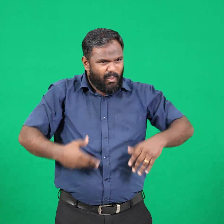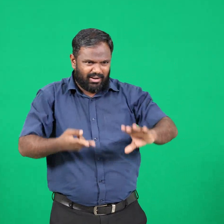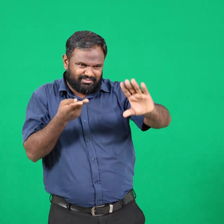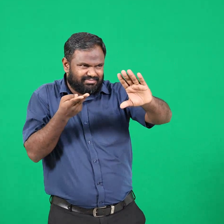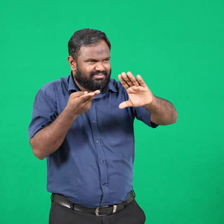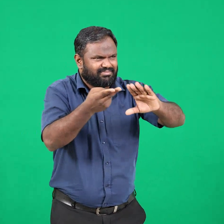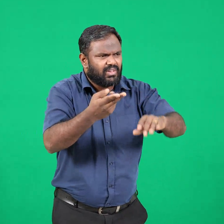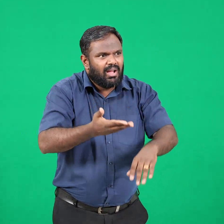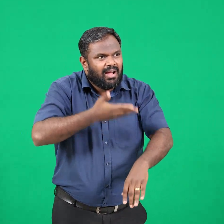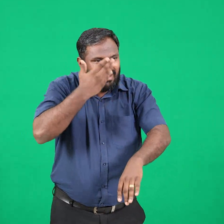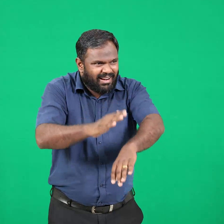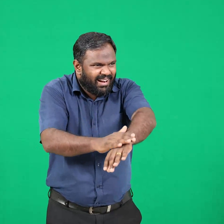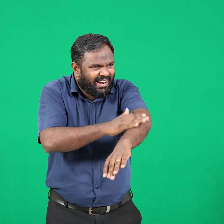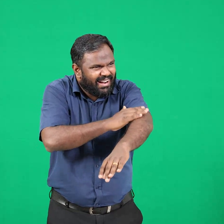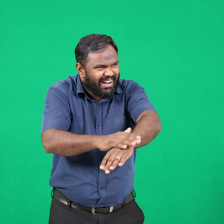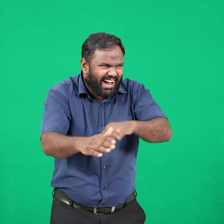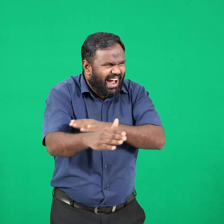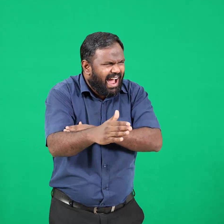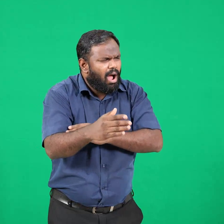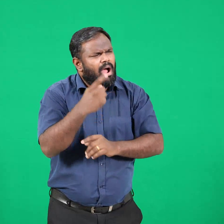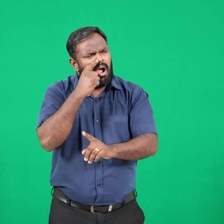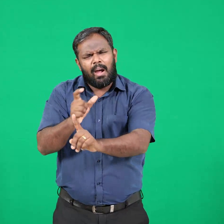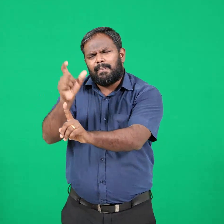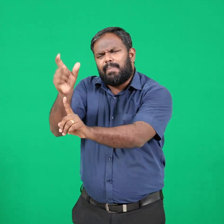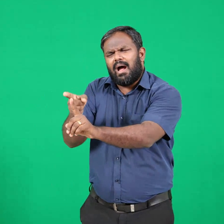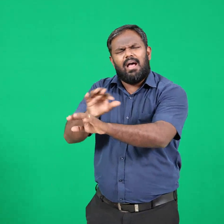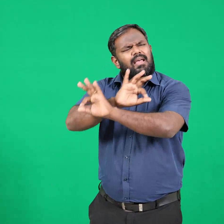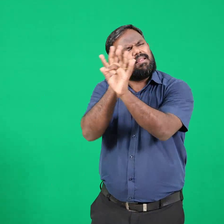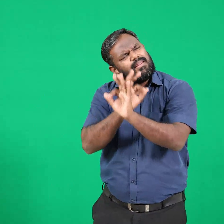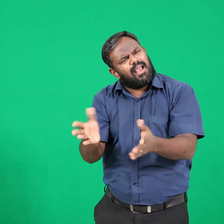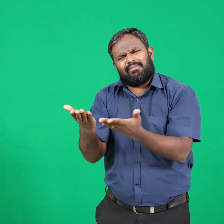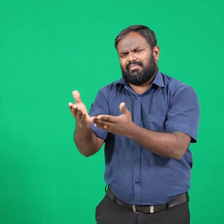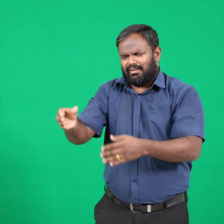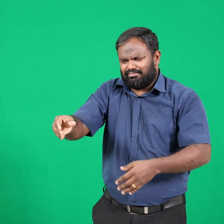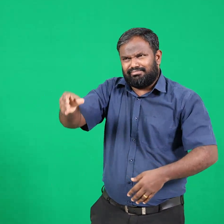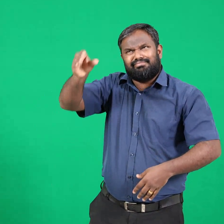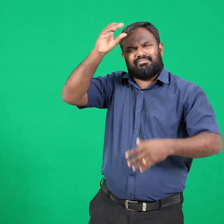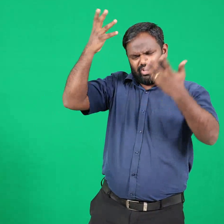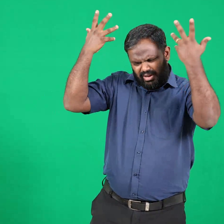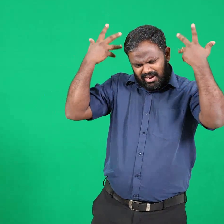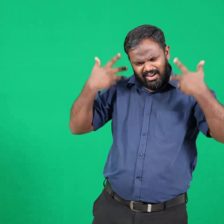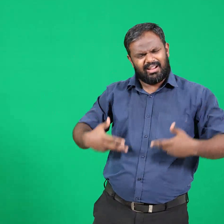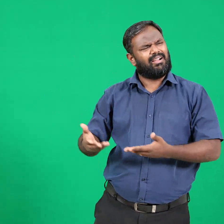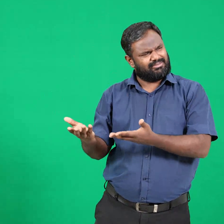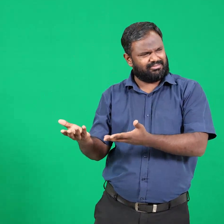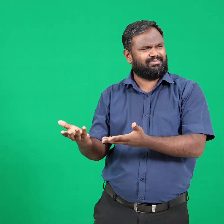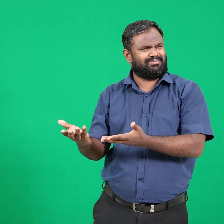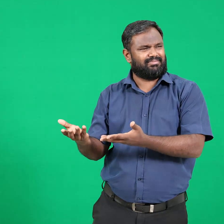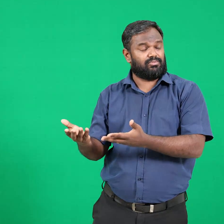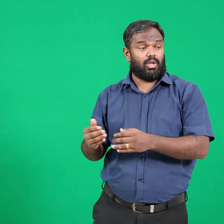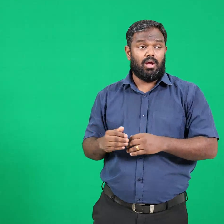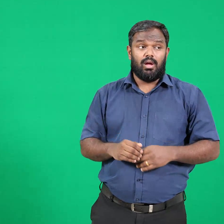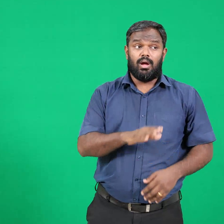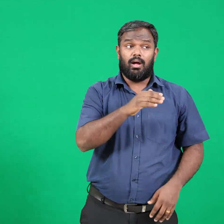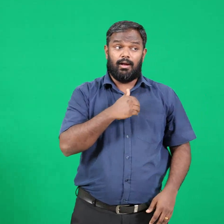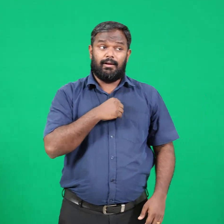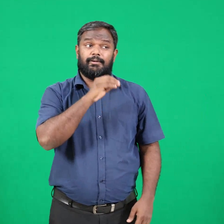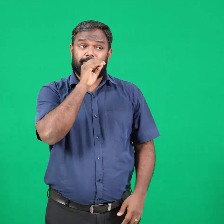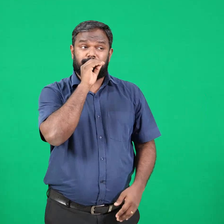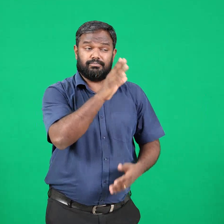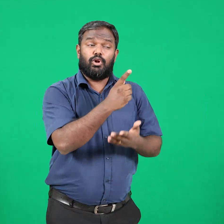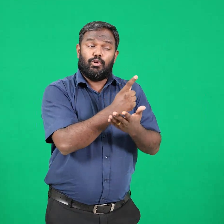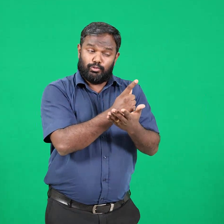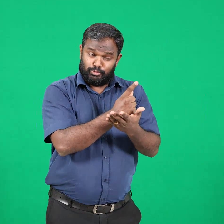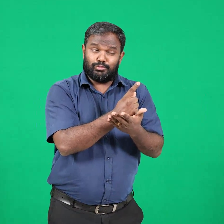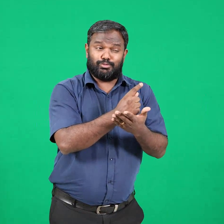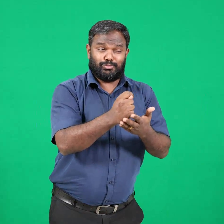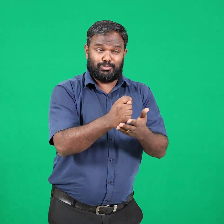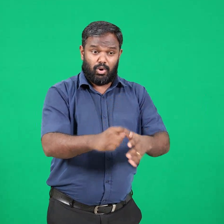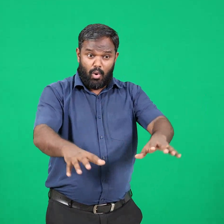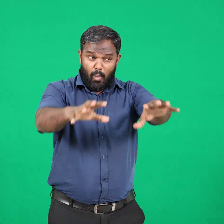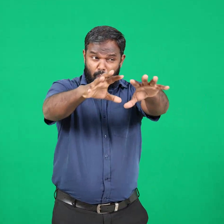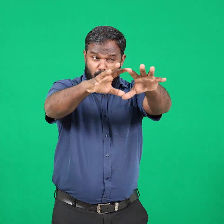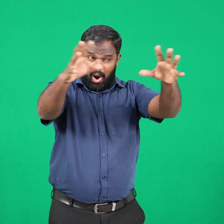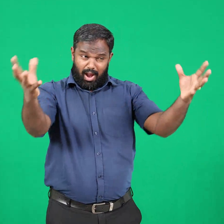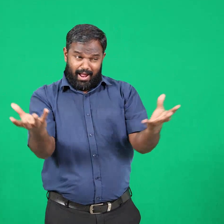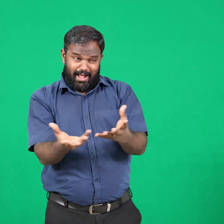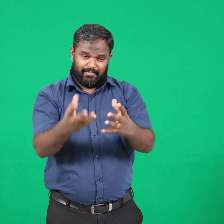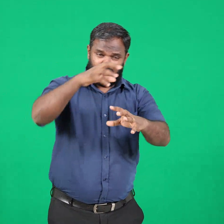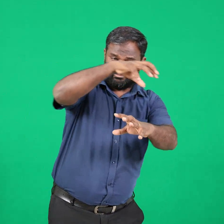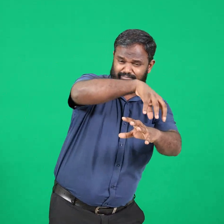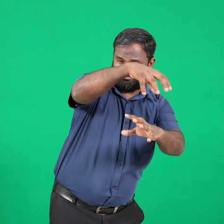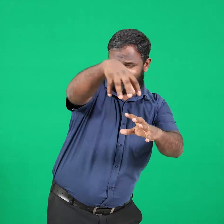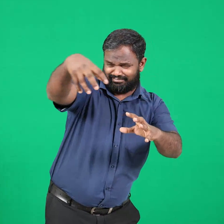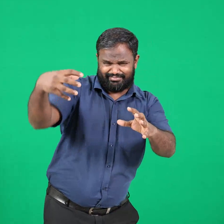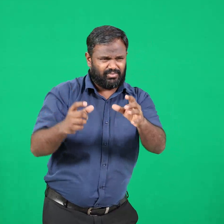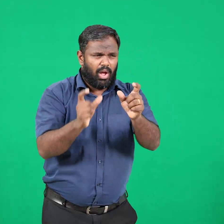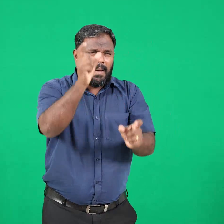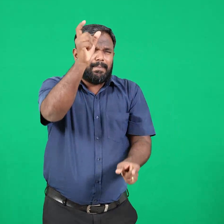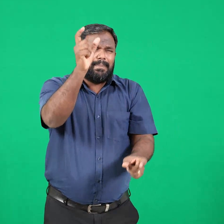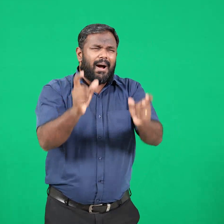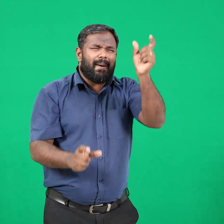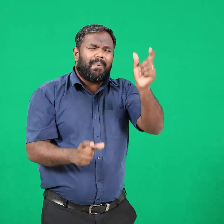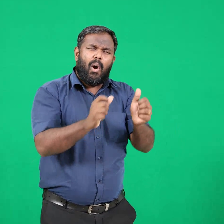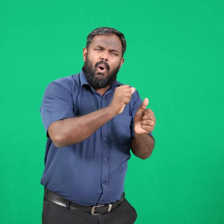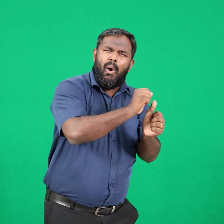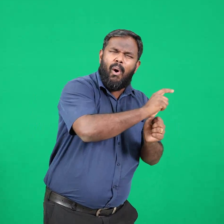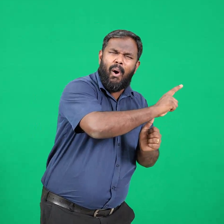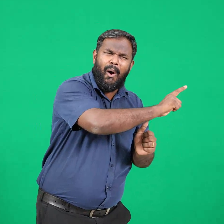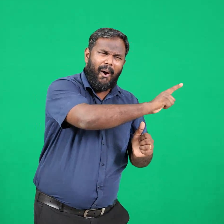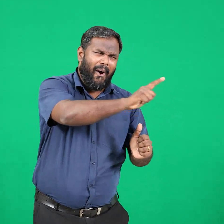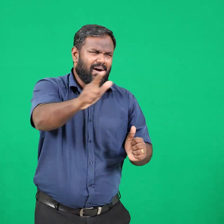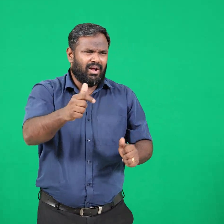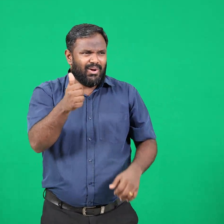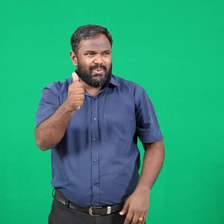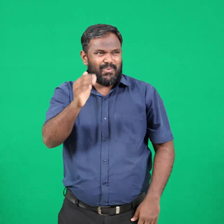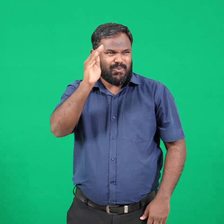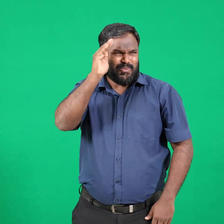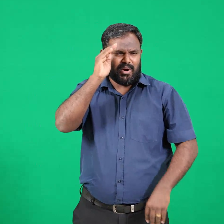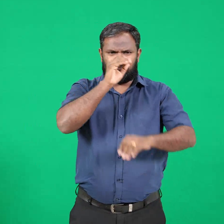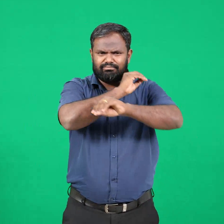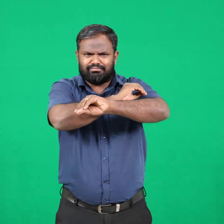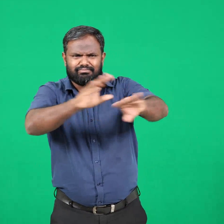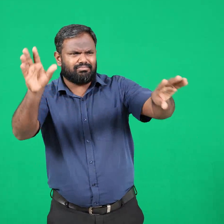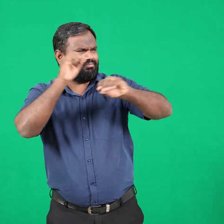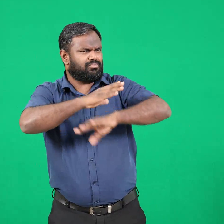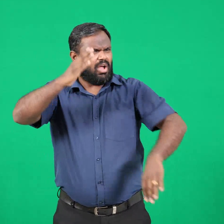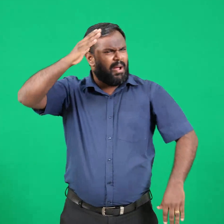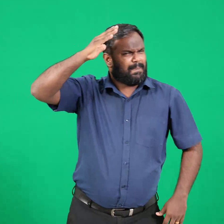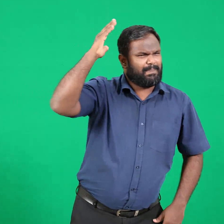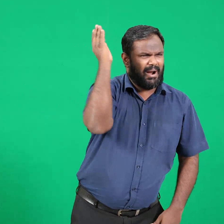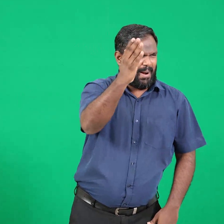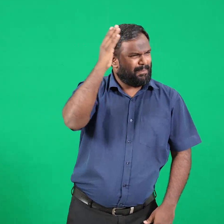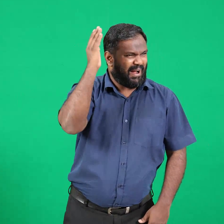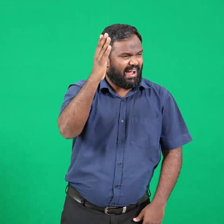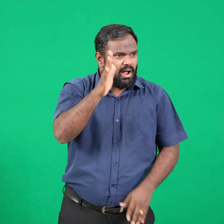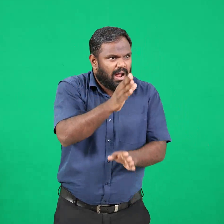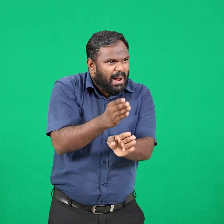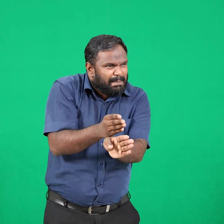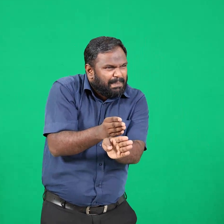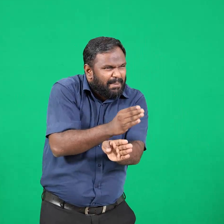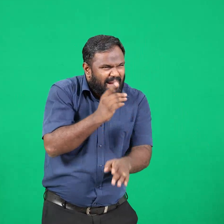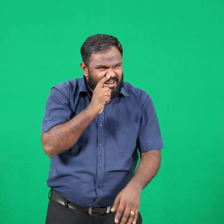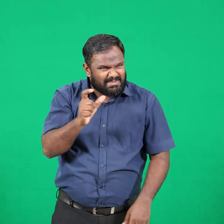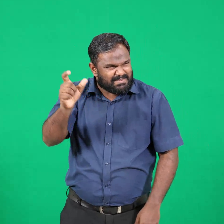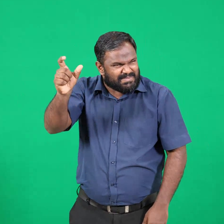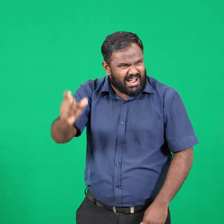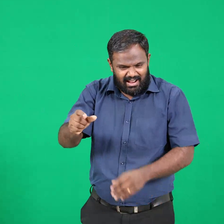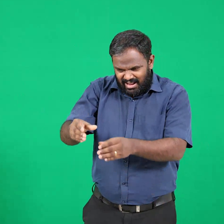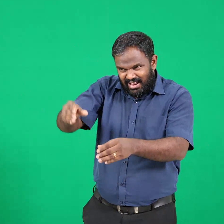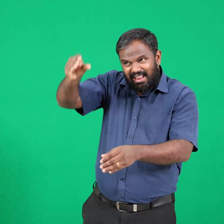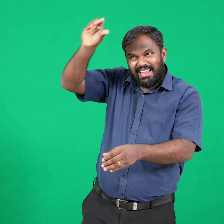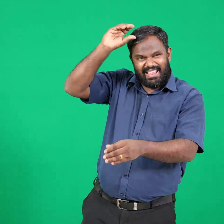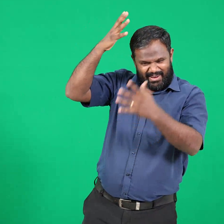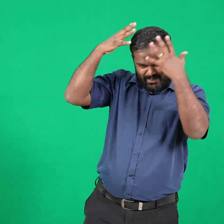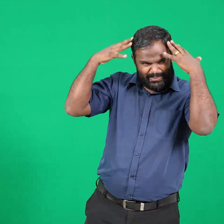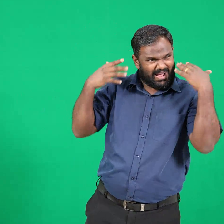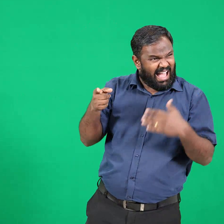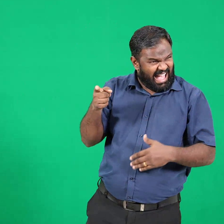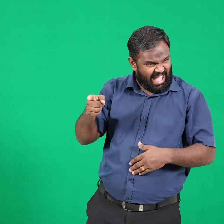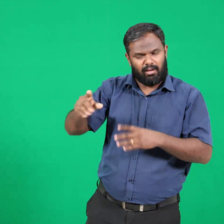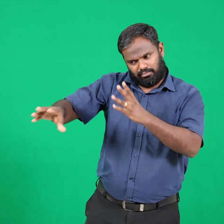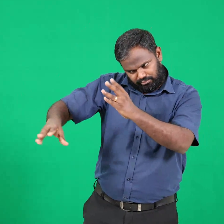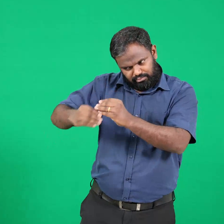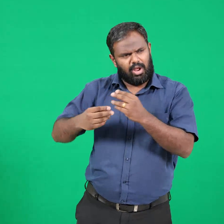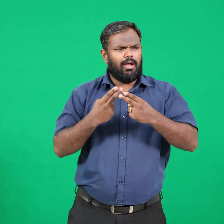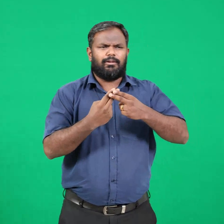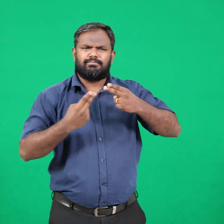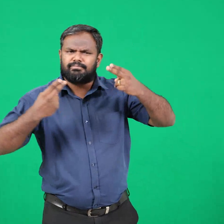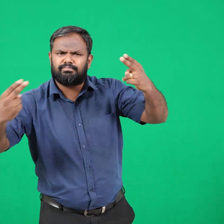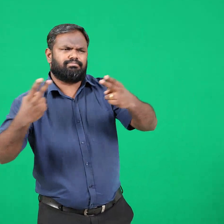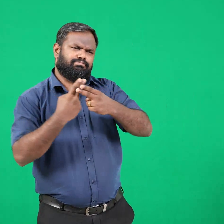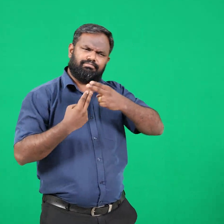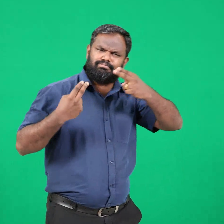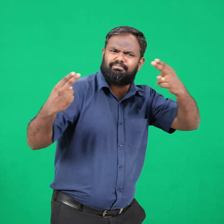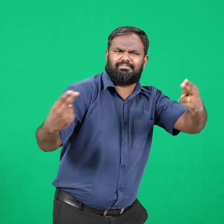The poor you will always have with you, but you will not always have Me.